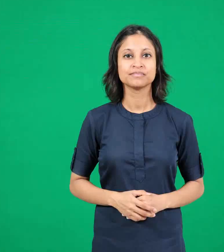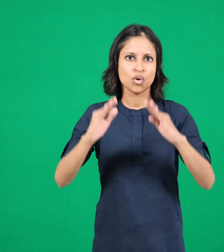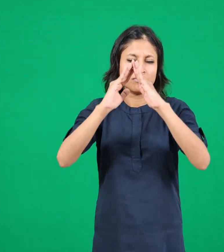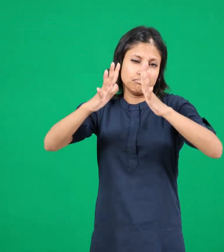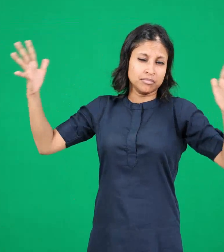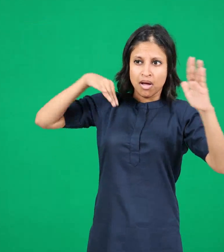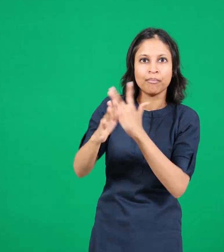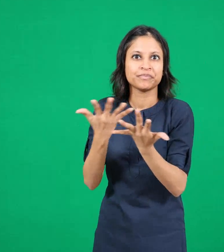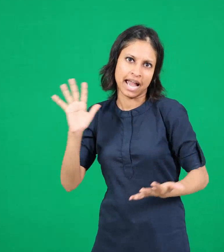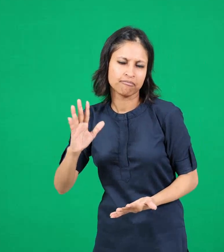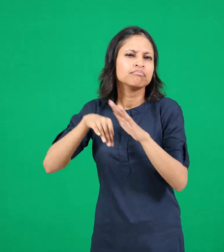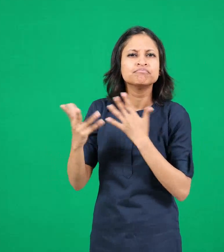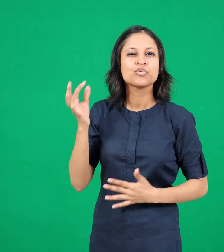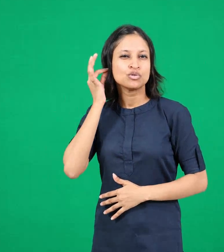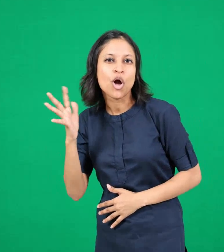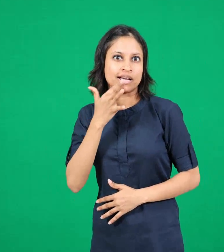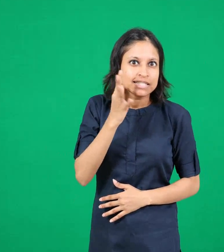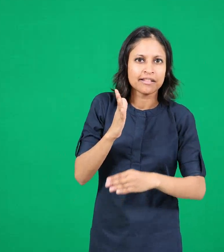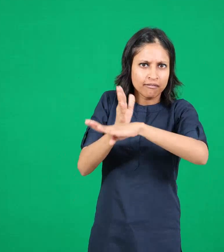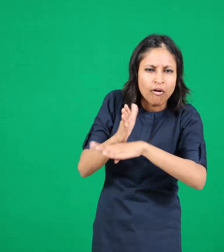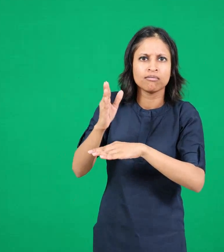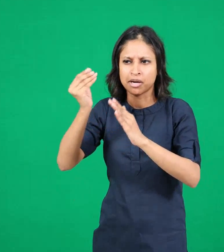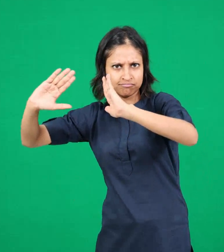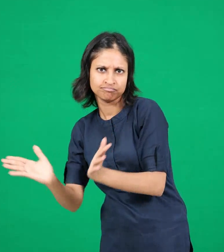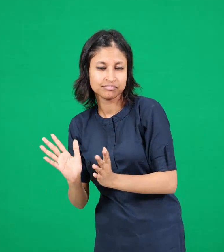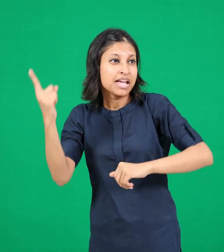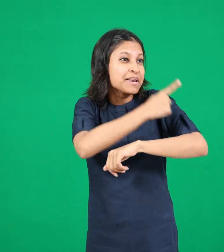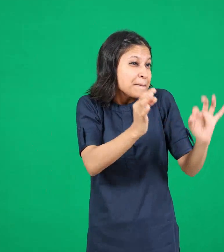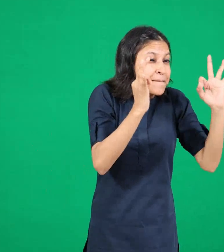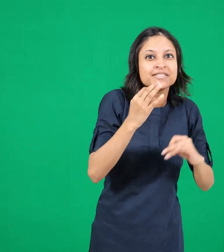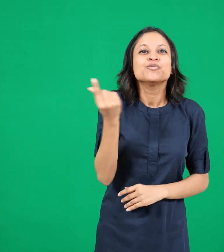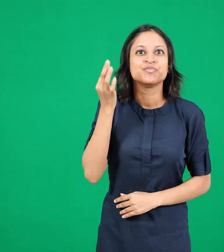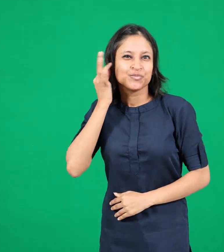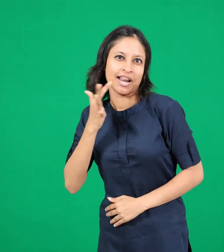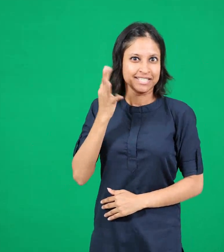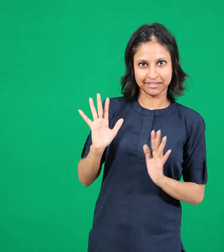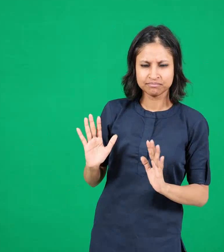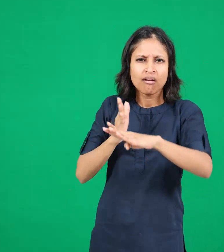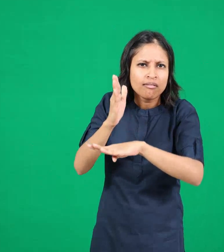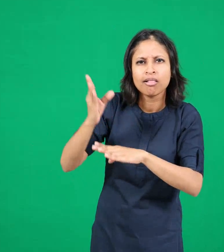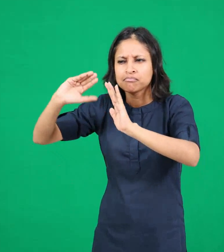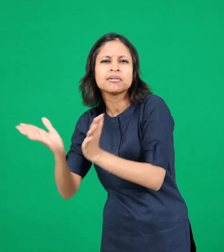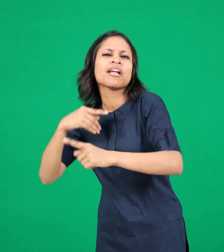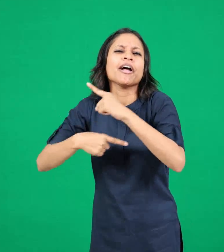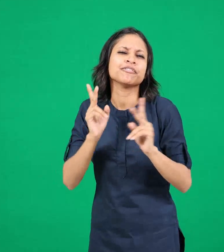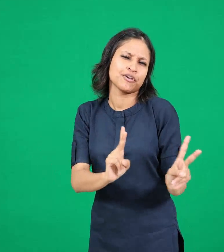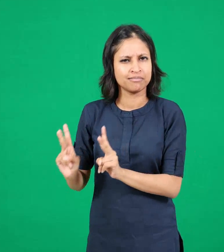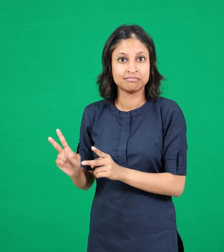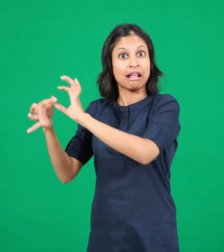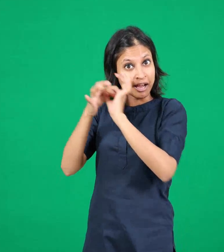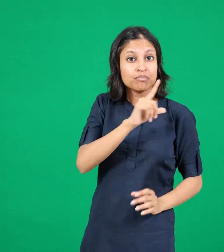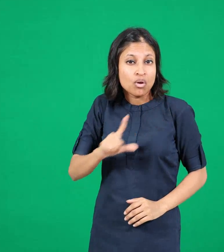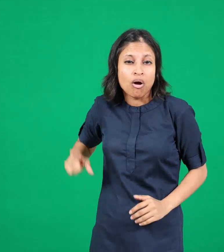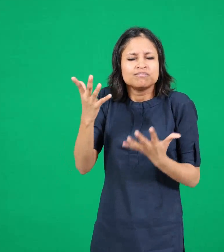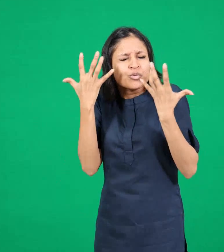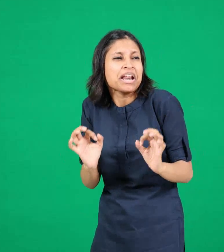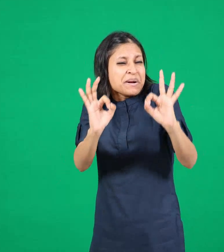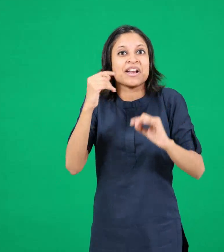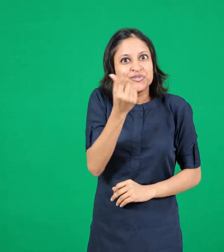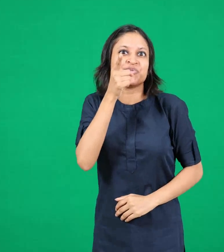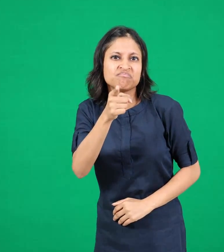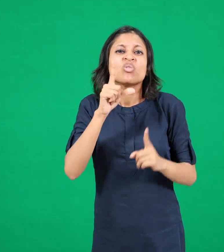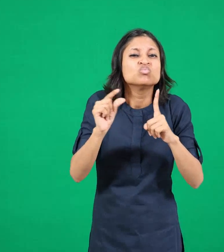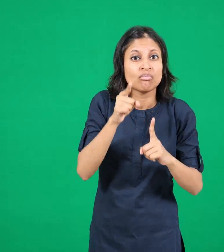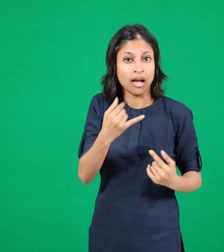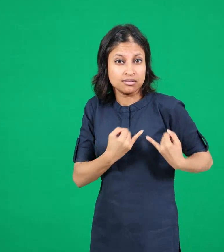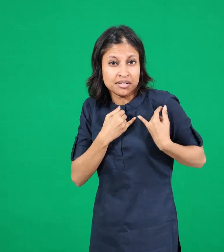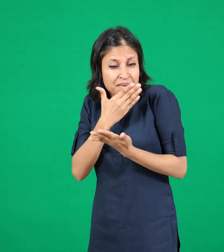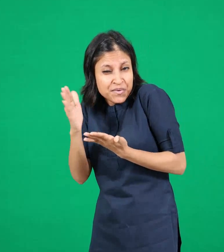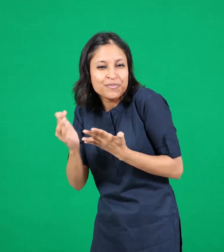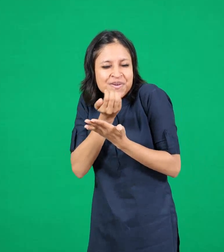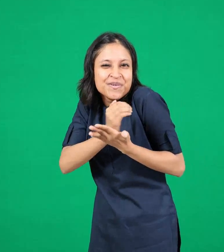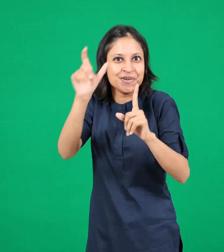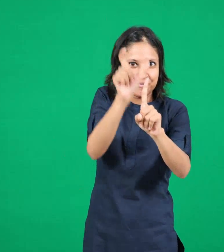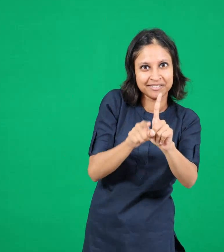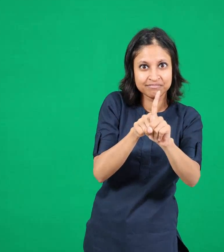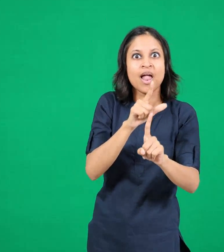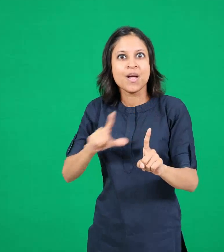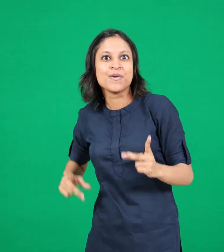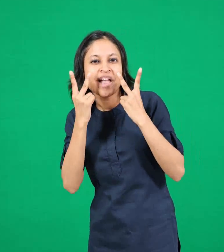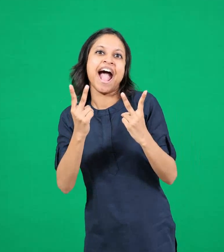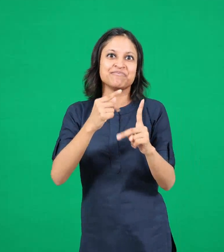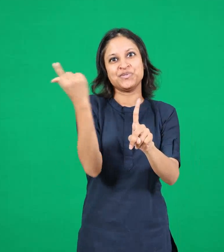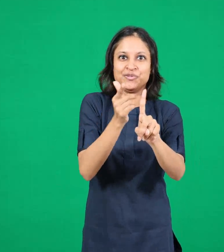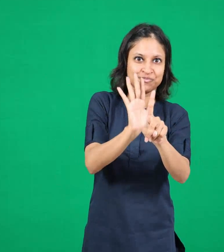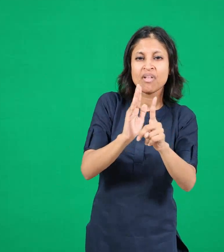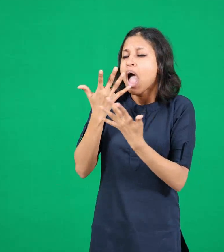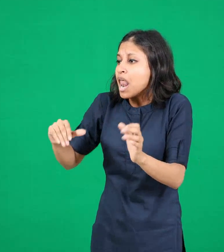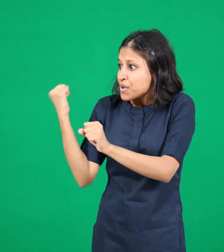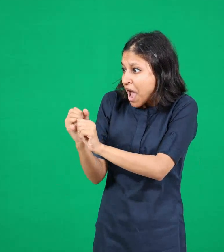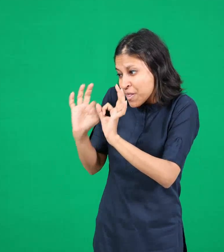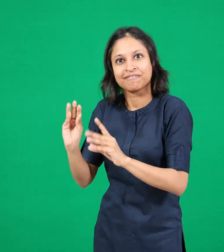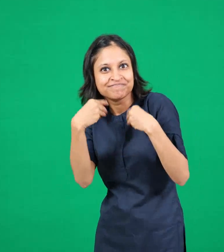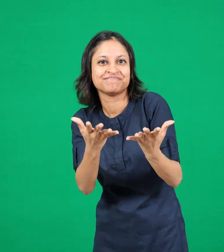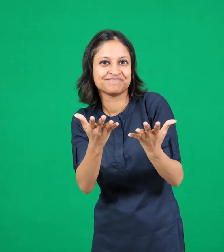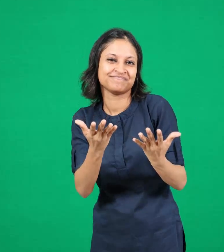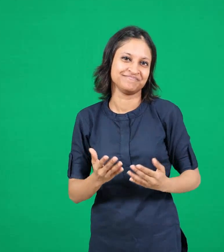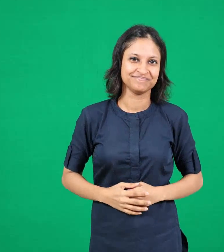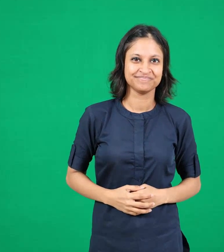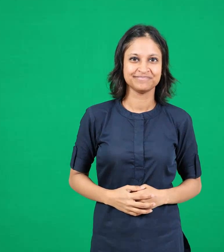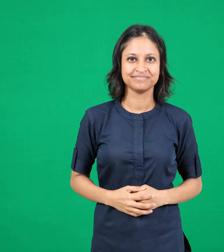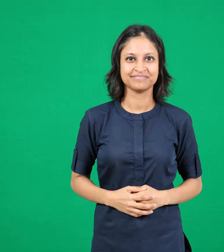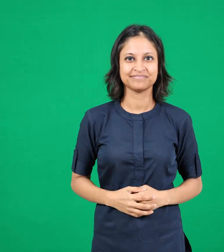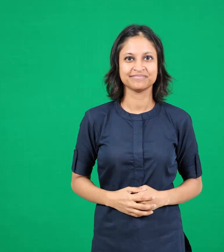A large house contains not only vessels of gold and silver, but also of wood and clay. Some indeed are for honorable use, but others are for common use. So if anyone cleanses himself of what is unfit, he will be a vessel for honor: sanctified, useful to the Master, and prepared for every good work.